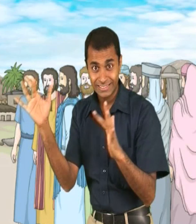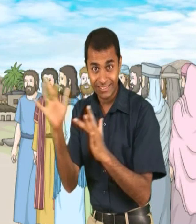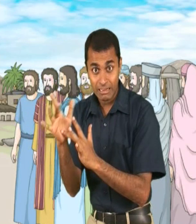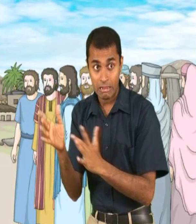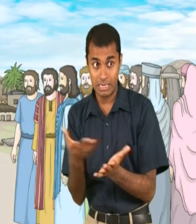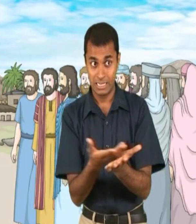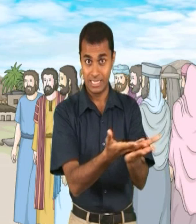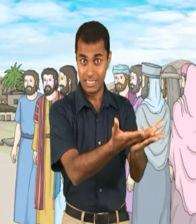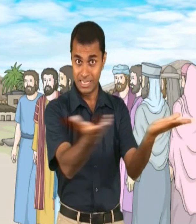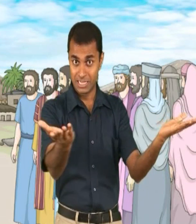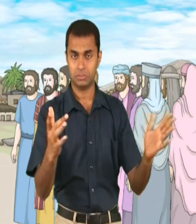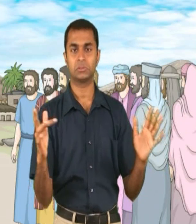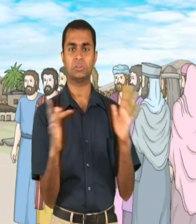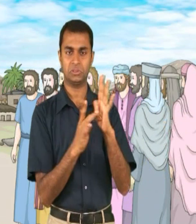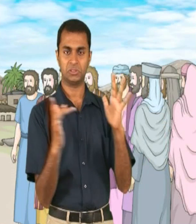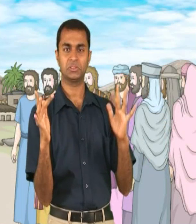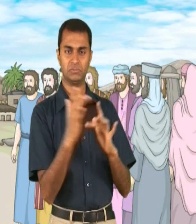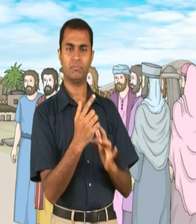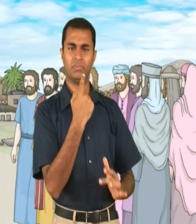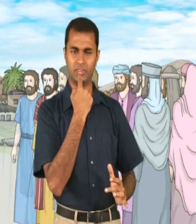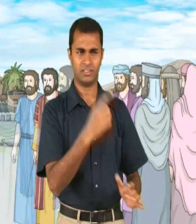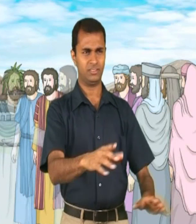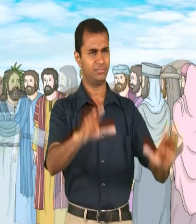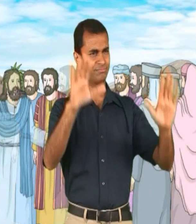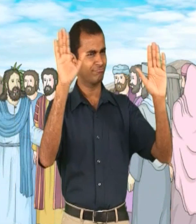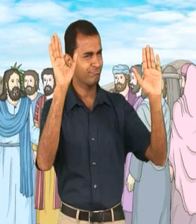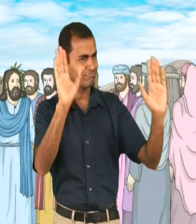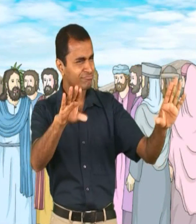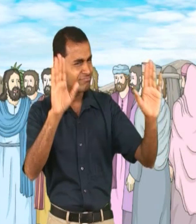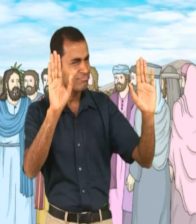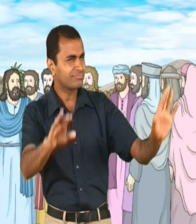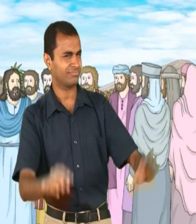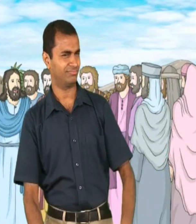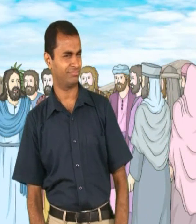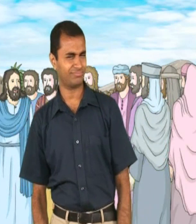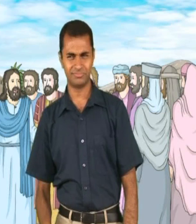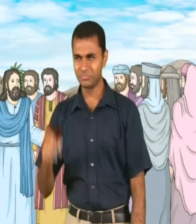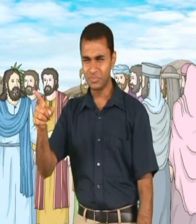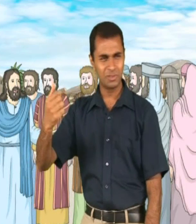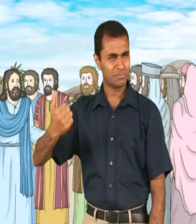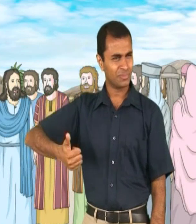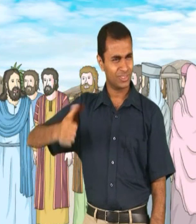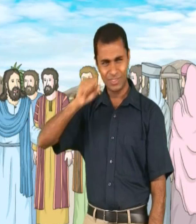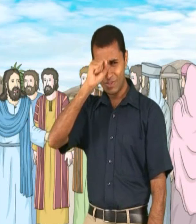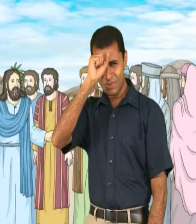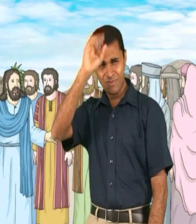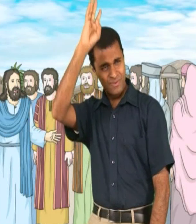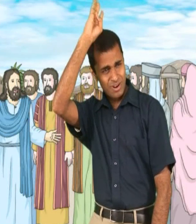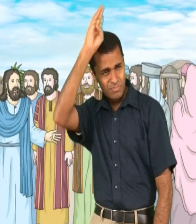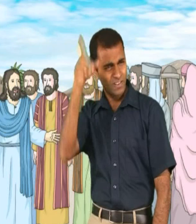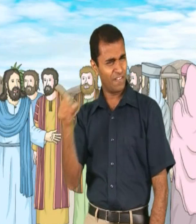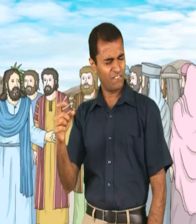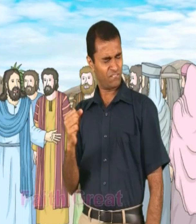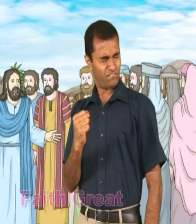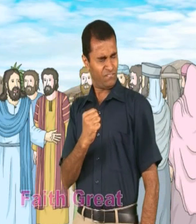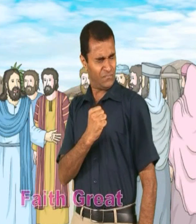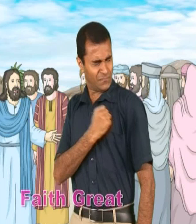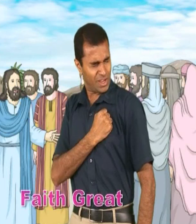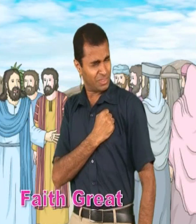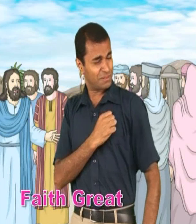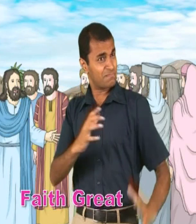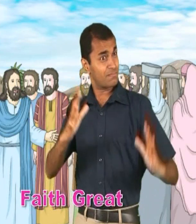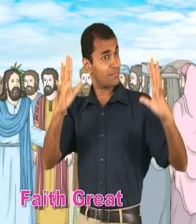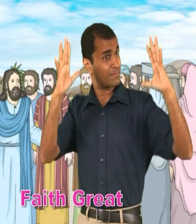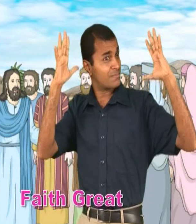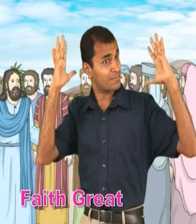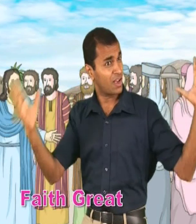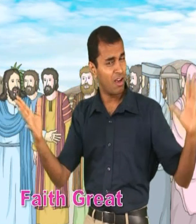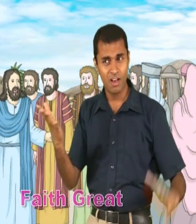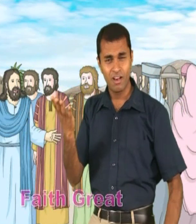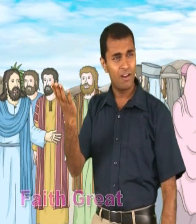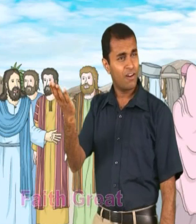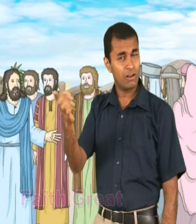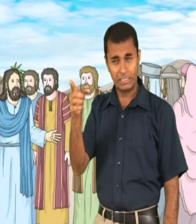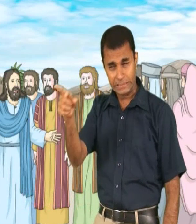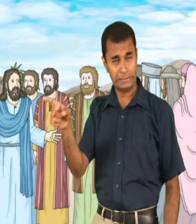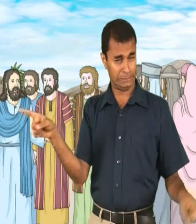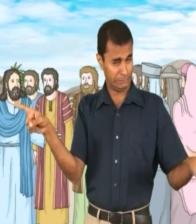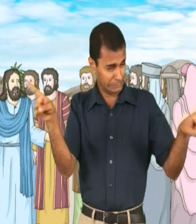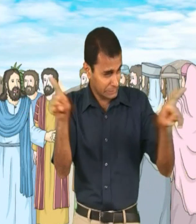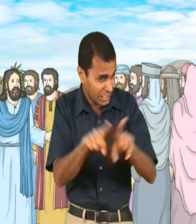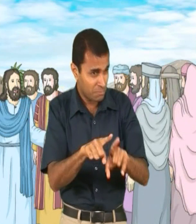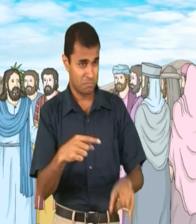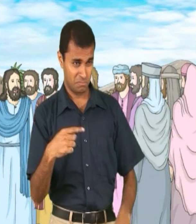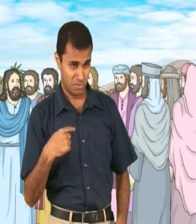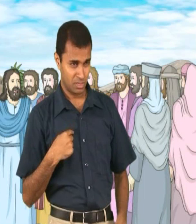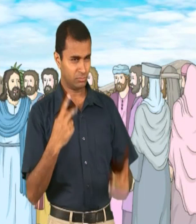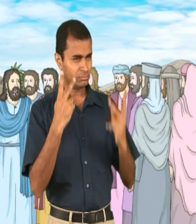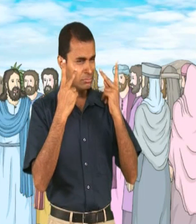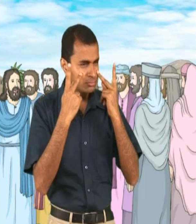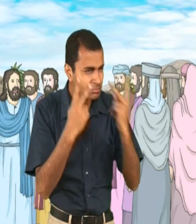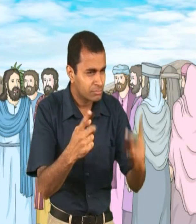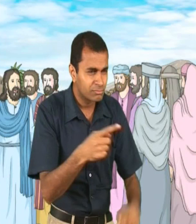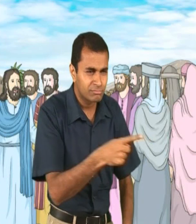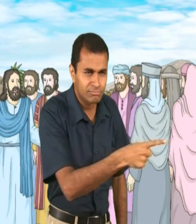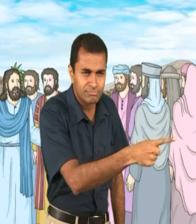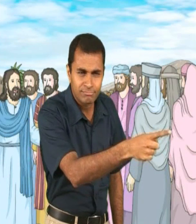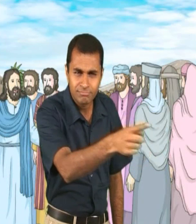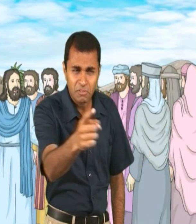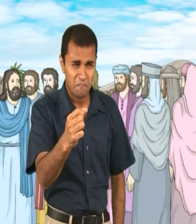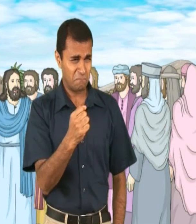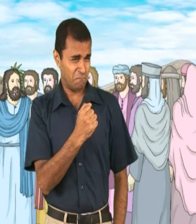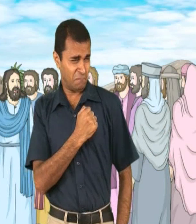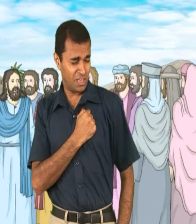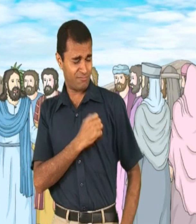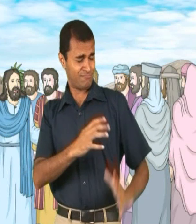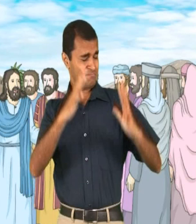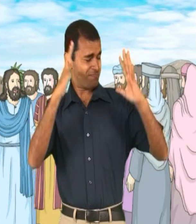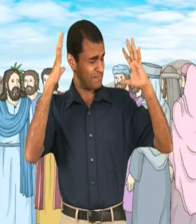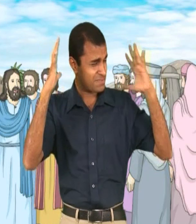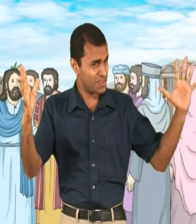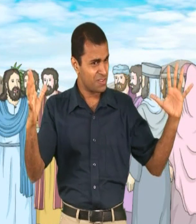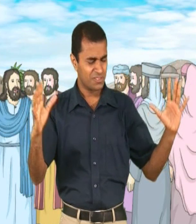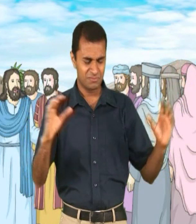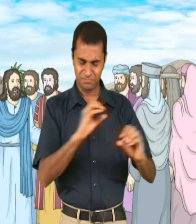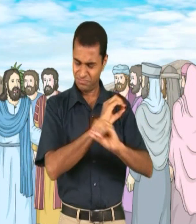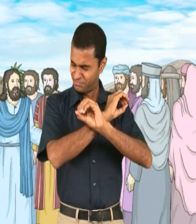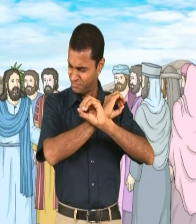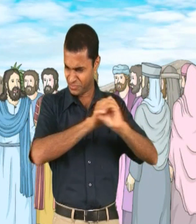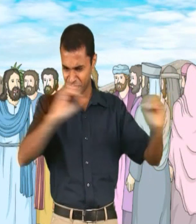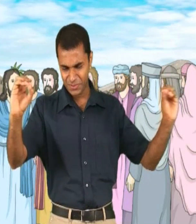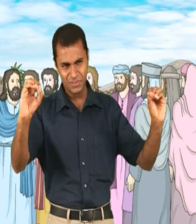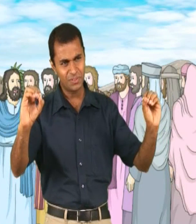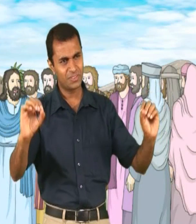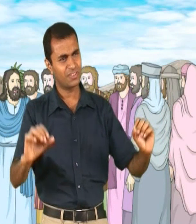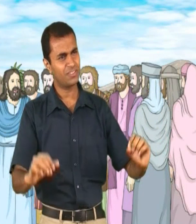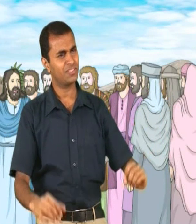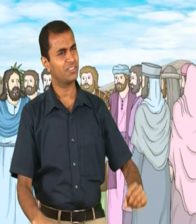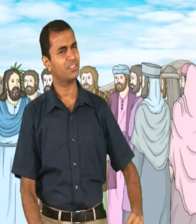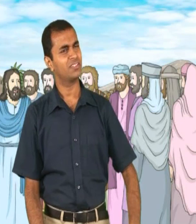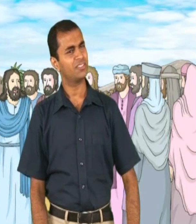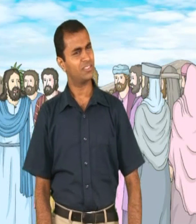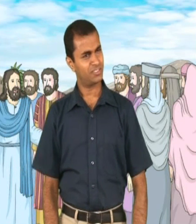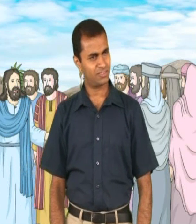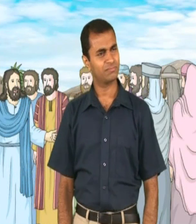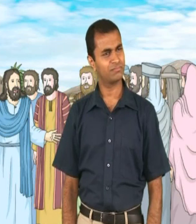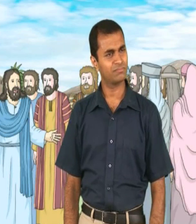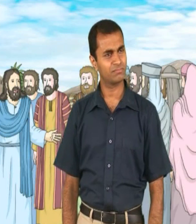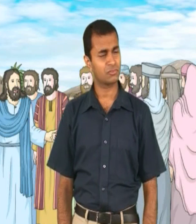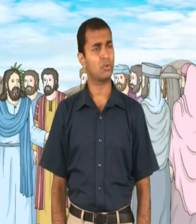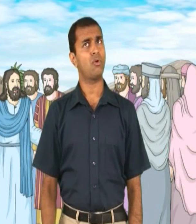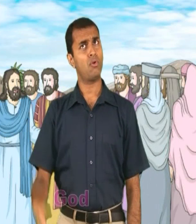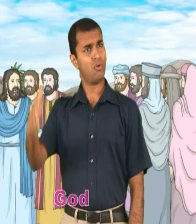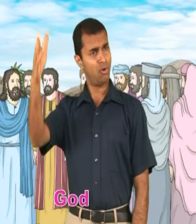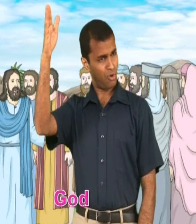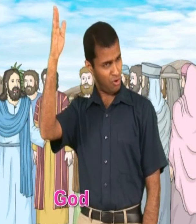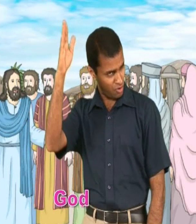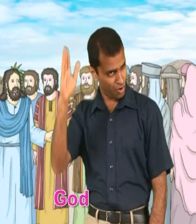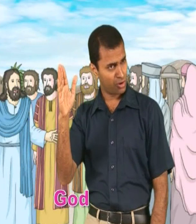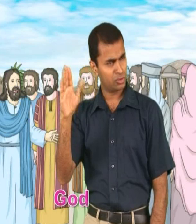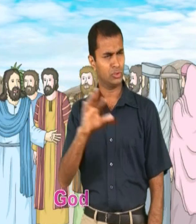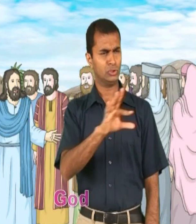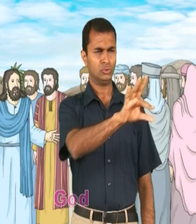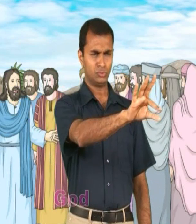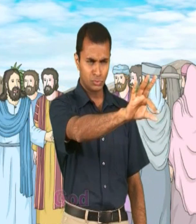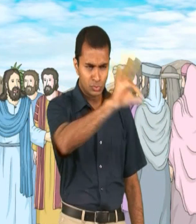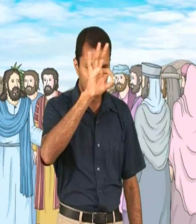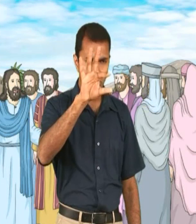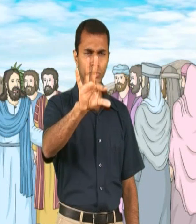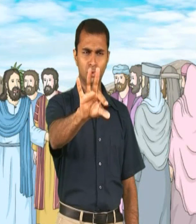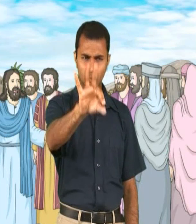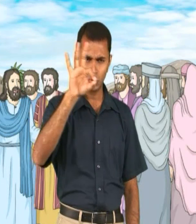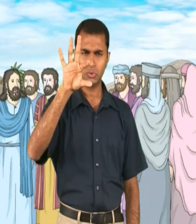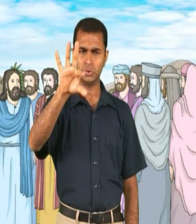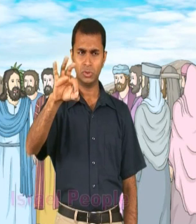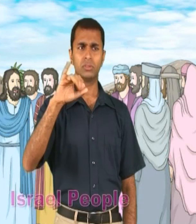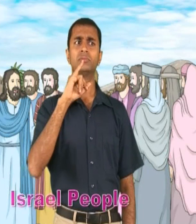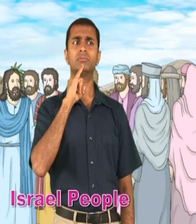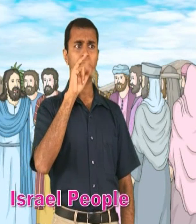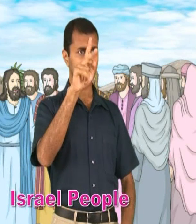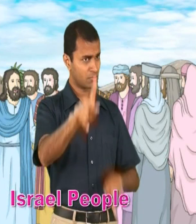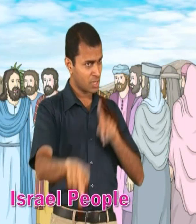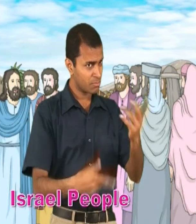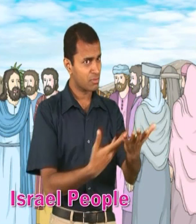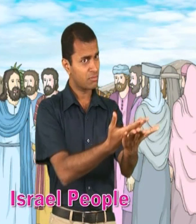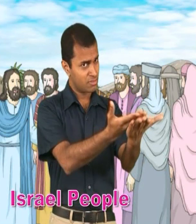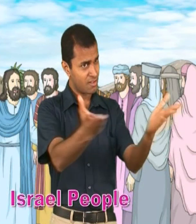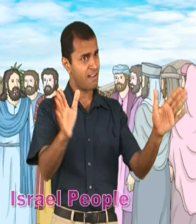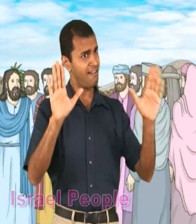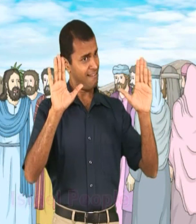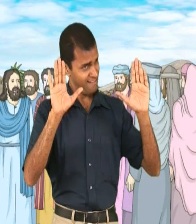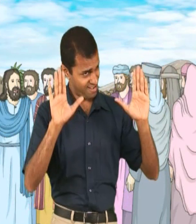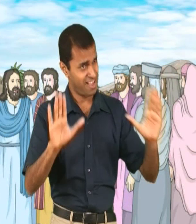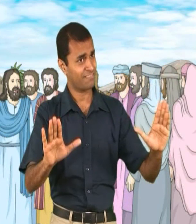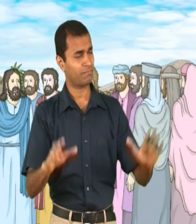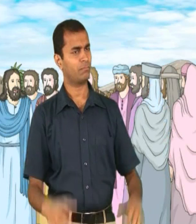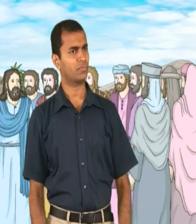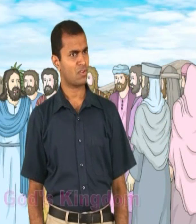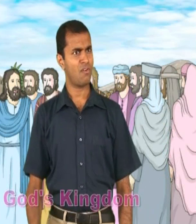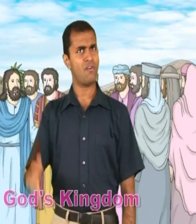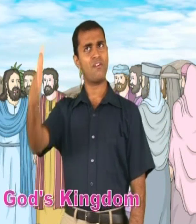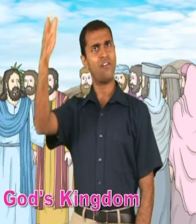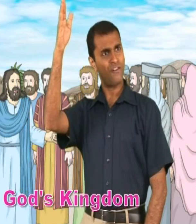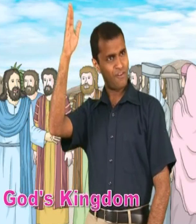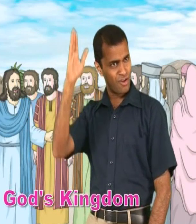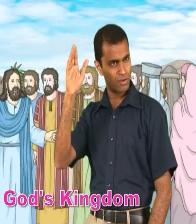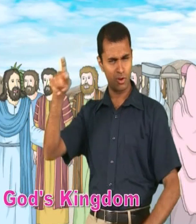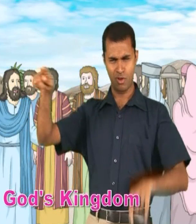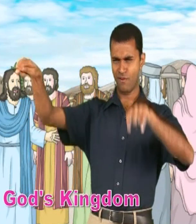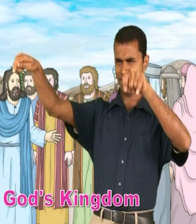When Jesus heard this, He marveled and said to those following Him, “Truly I tell you, I have not found anyone in Israel with such great faith.